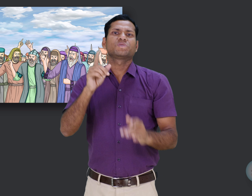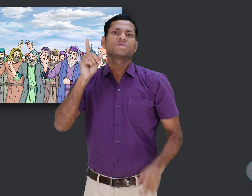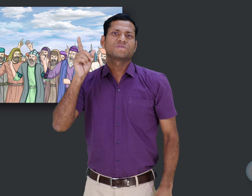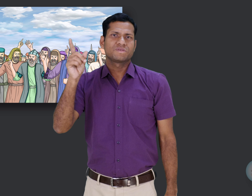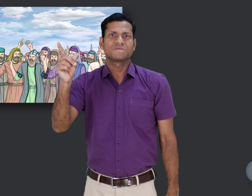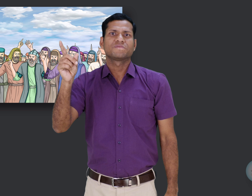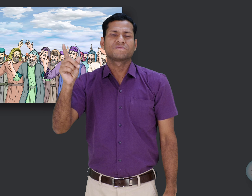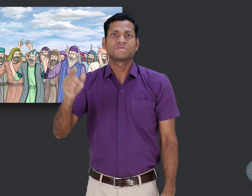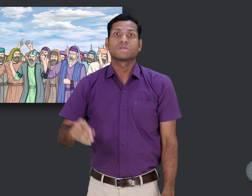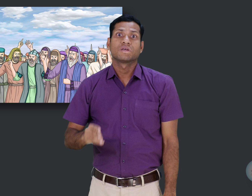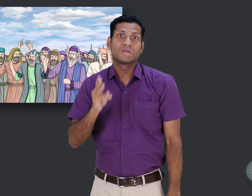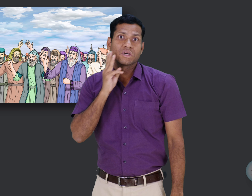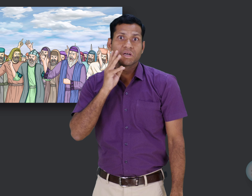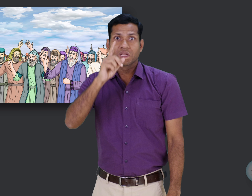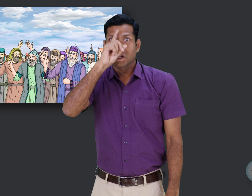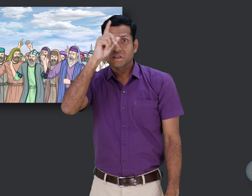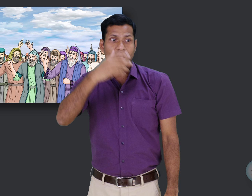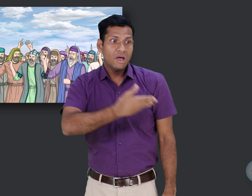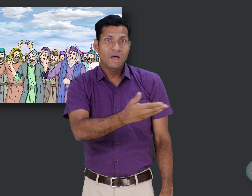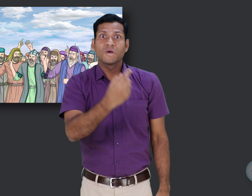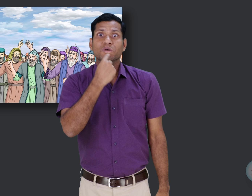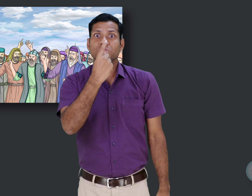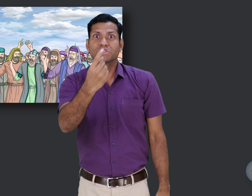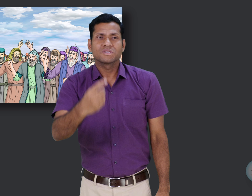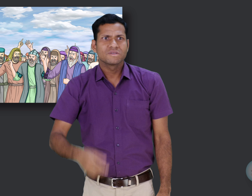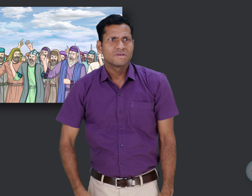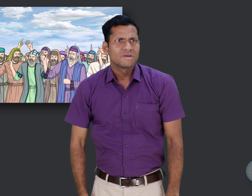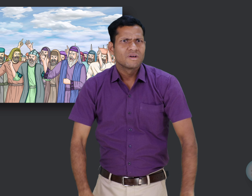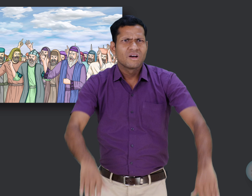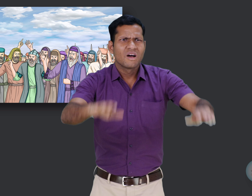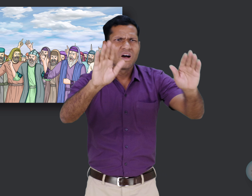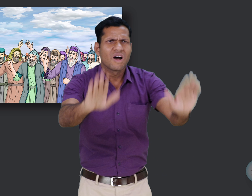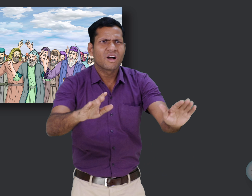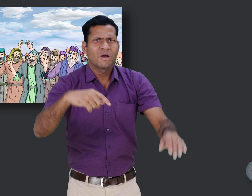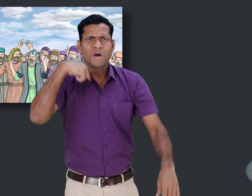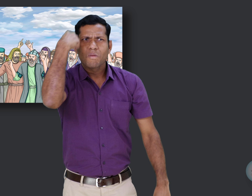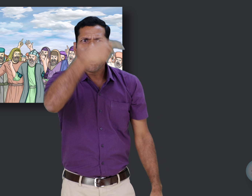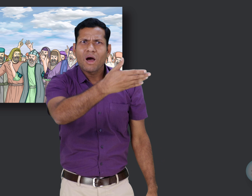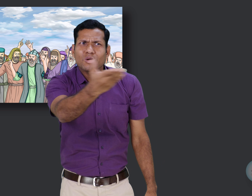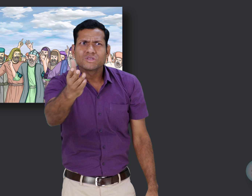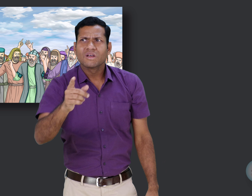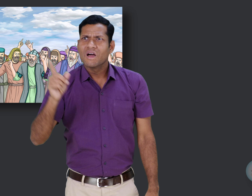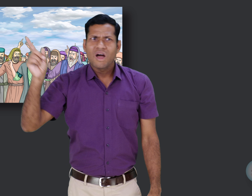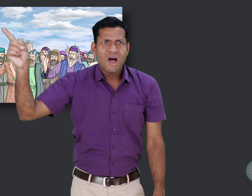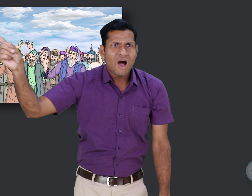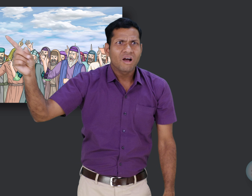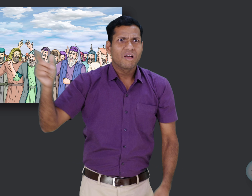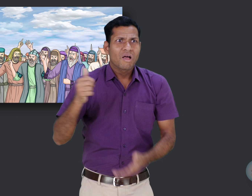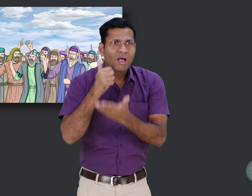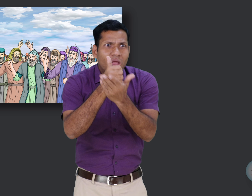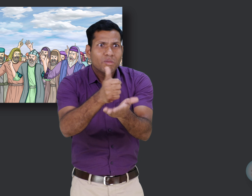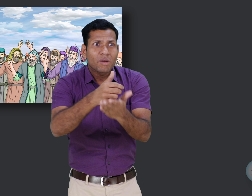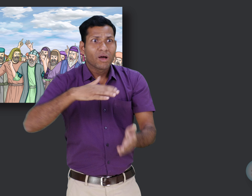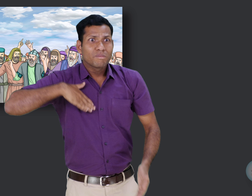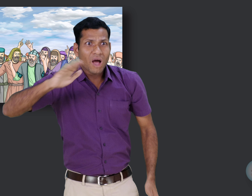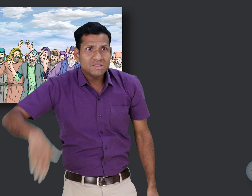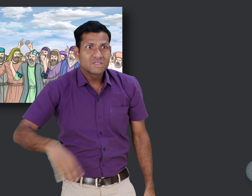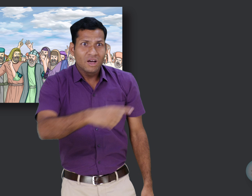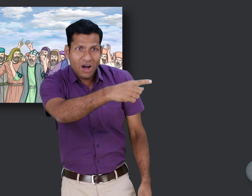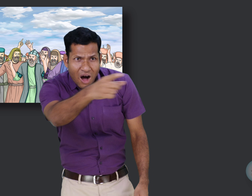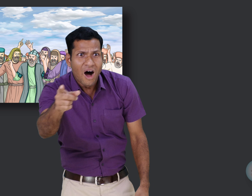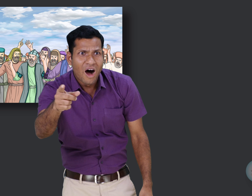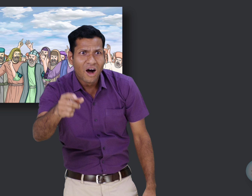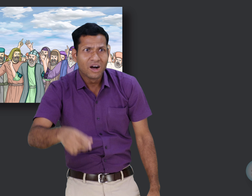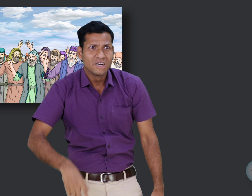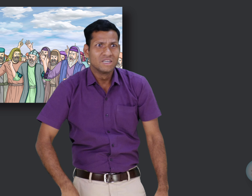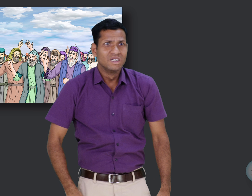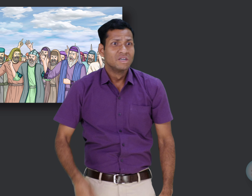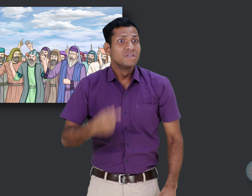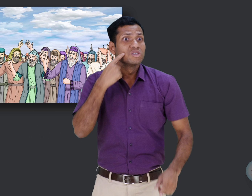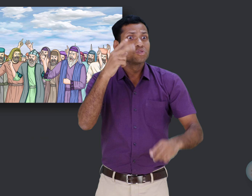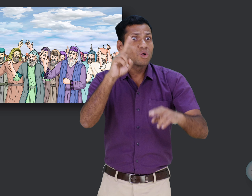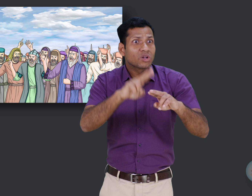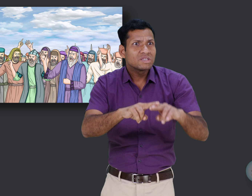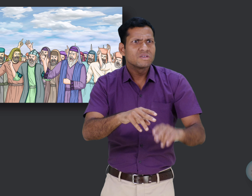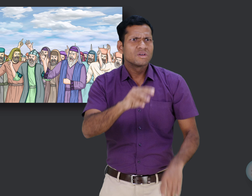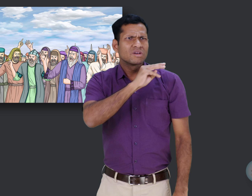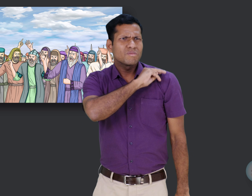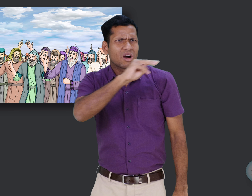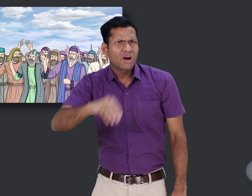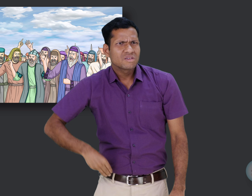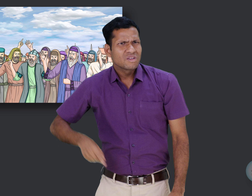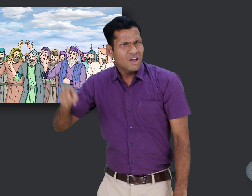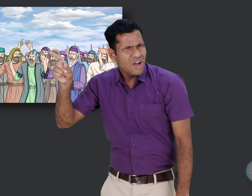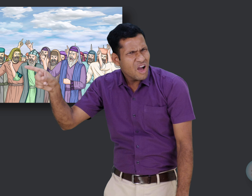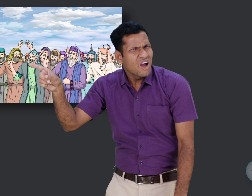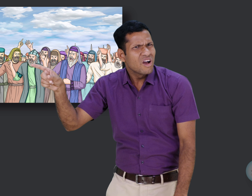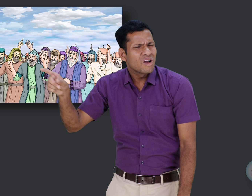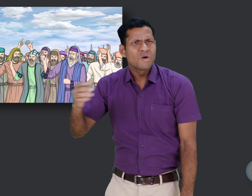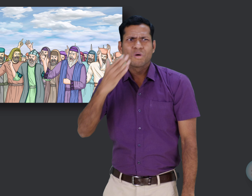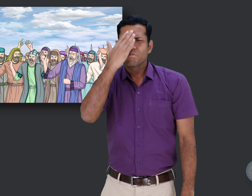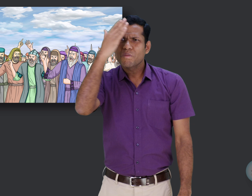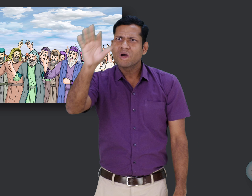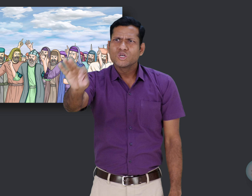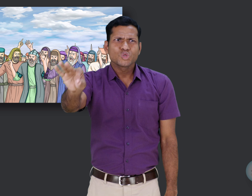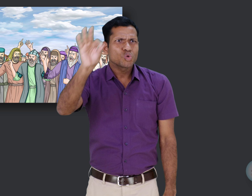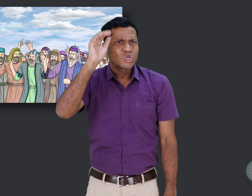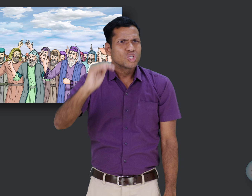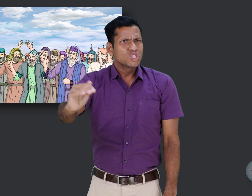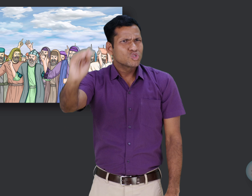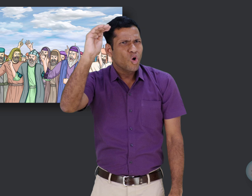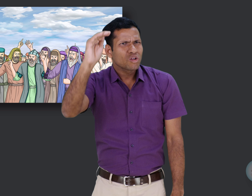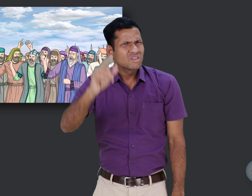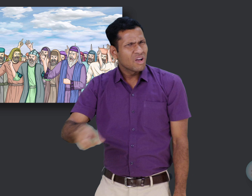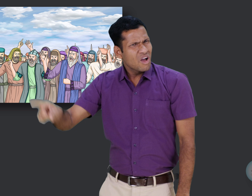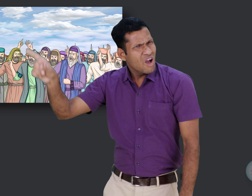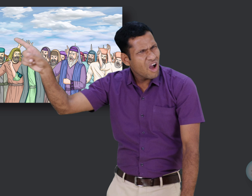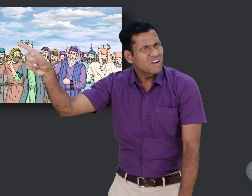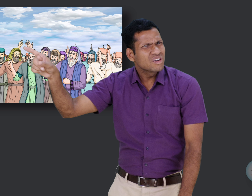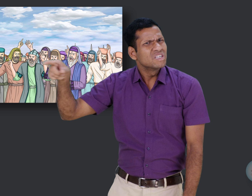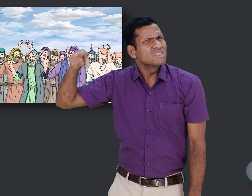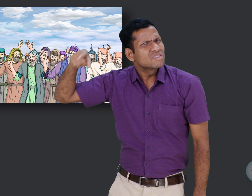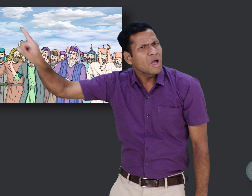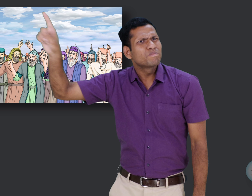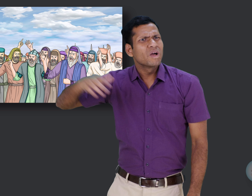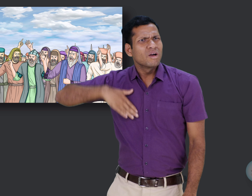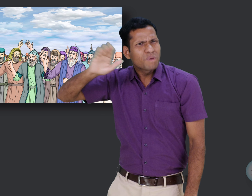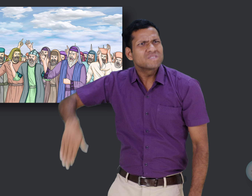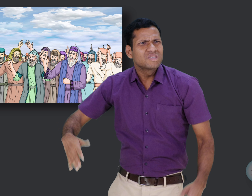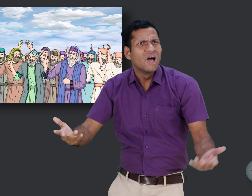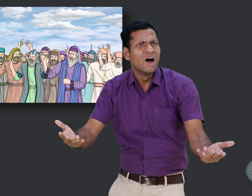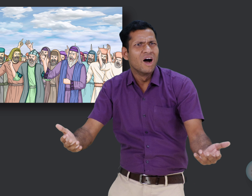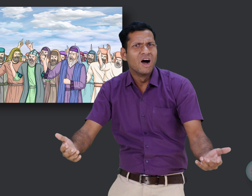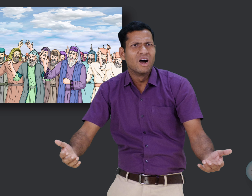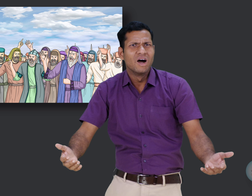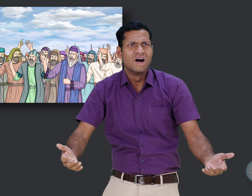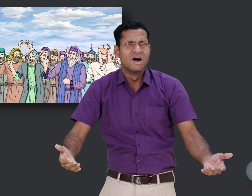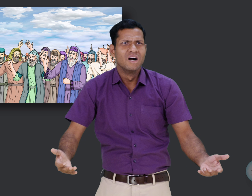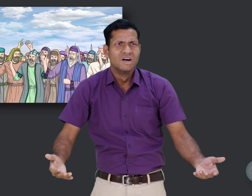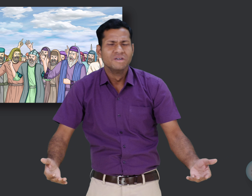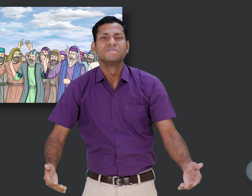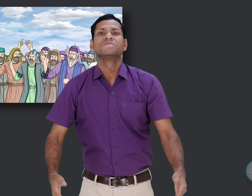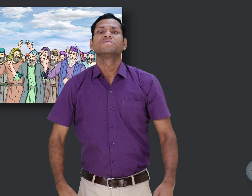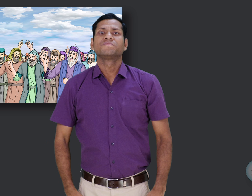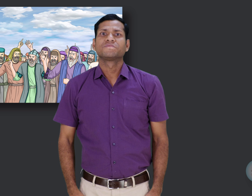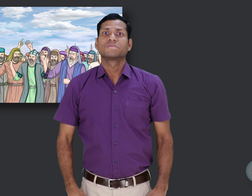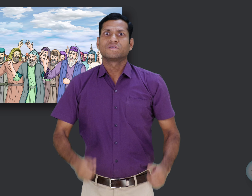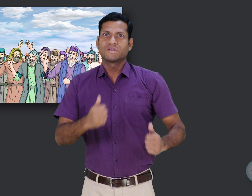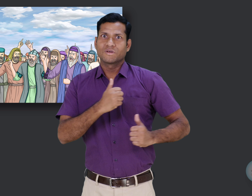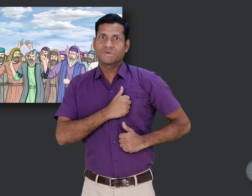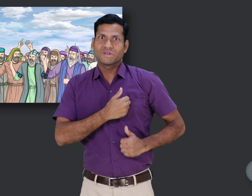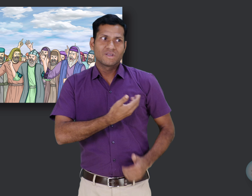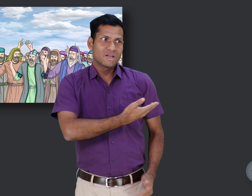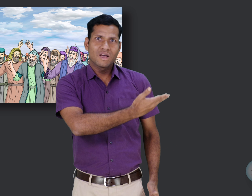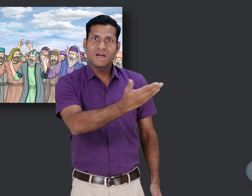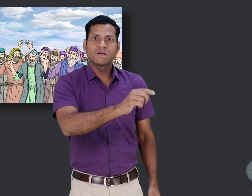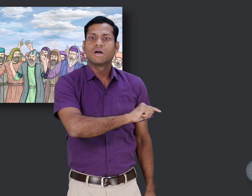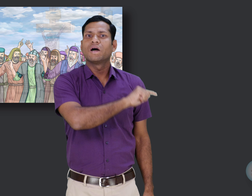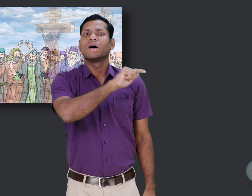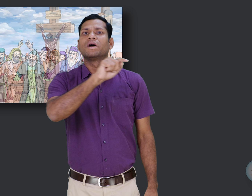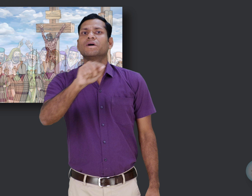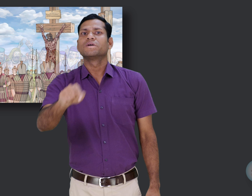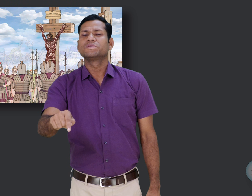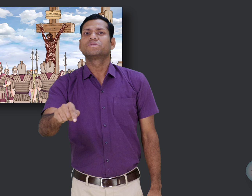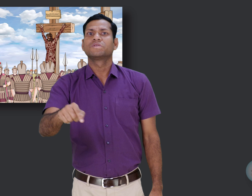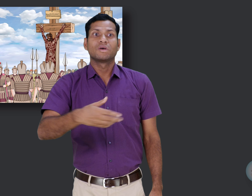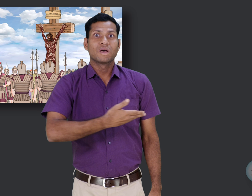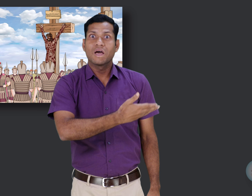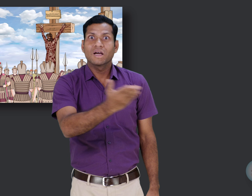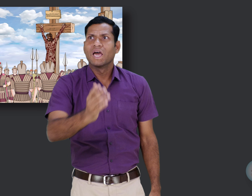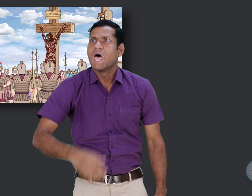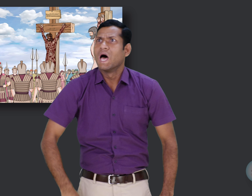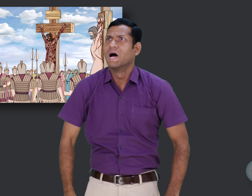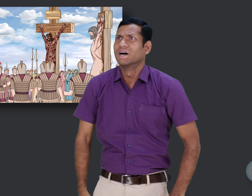let Him save Himself if He is the Christ of God, the Chosen One.”